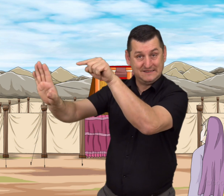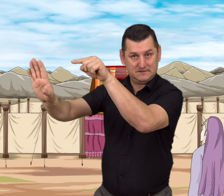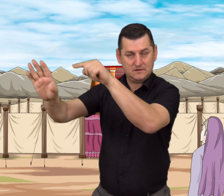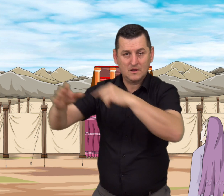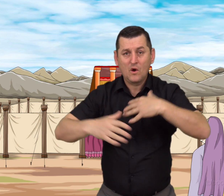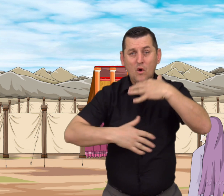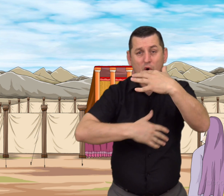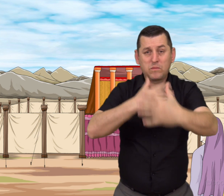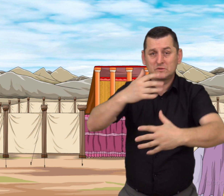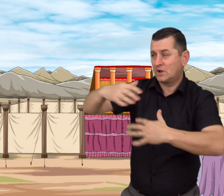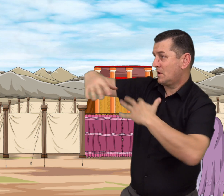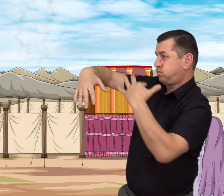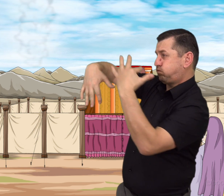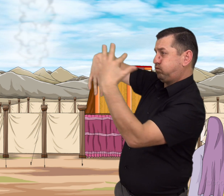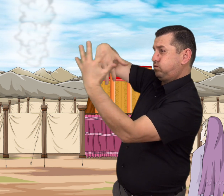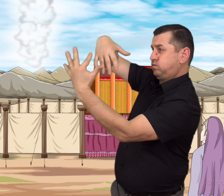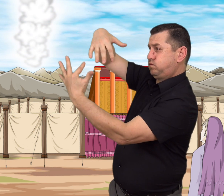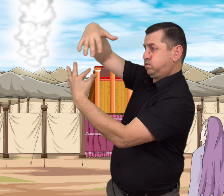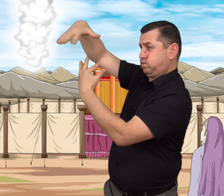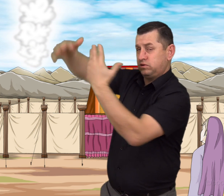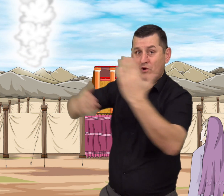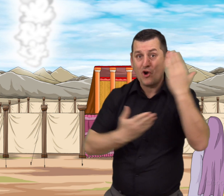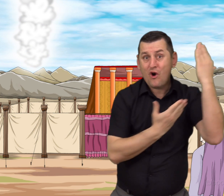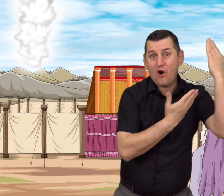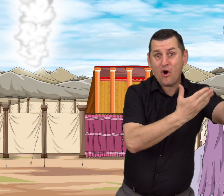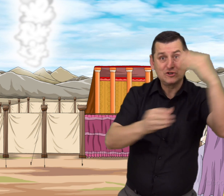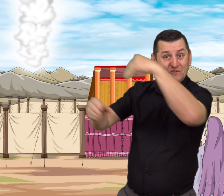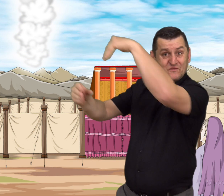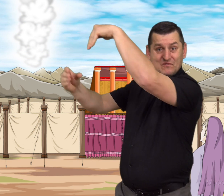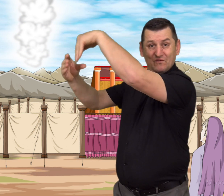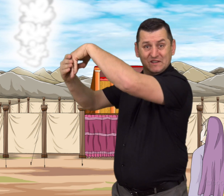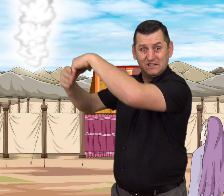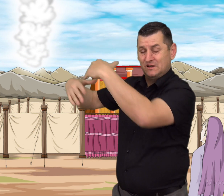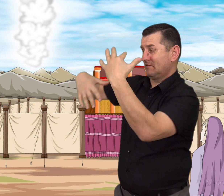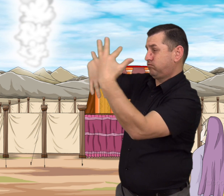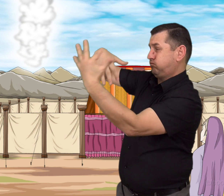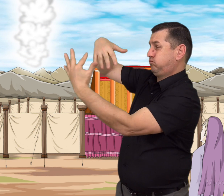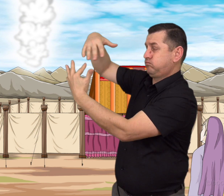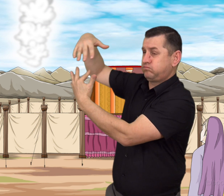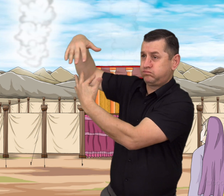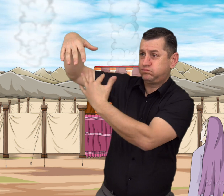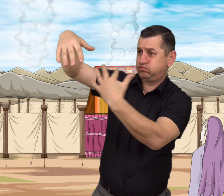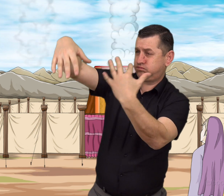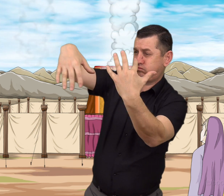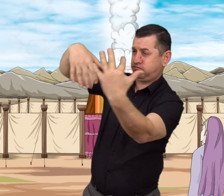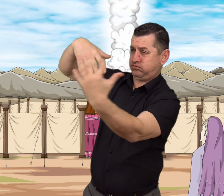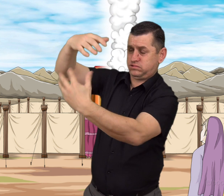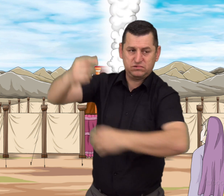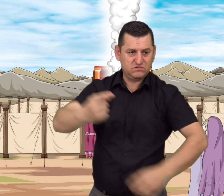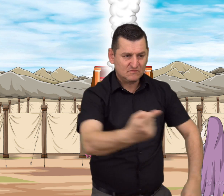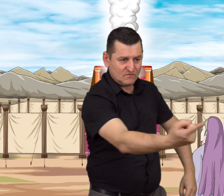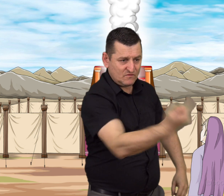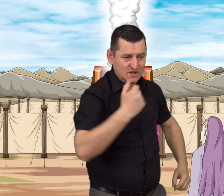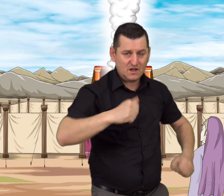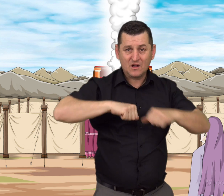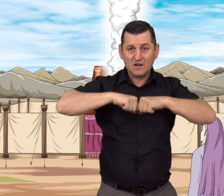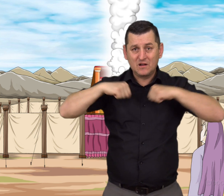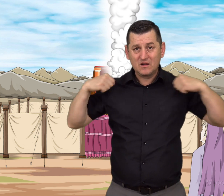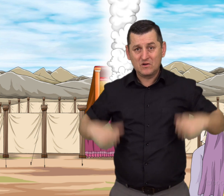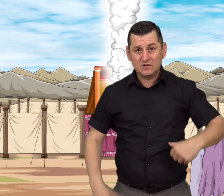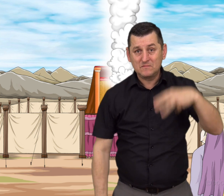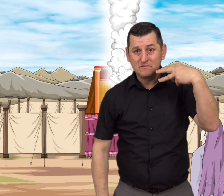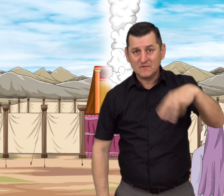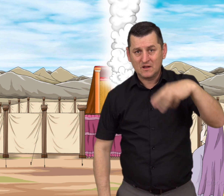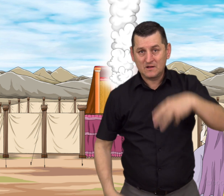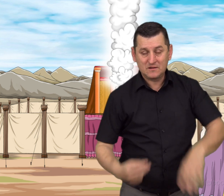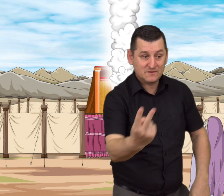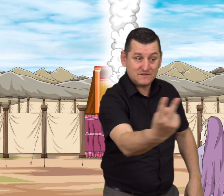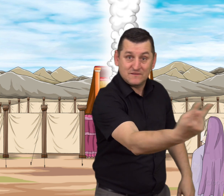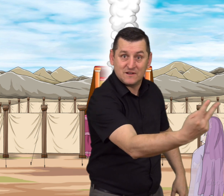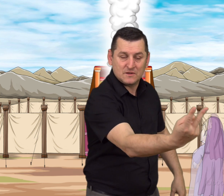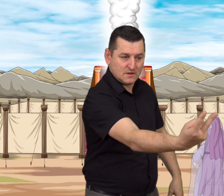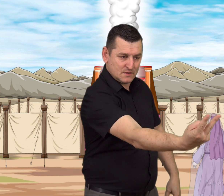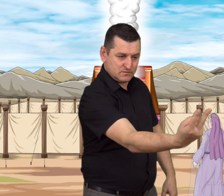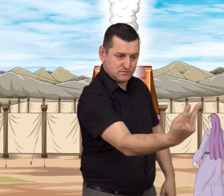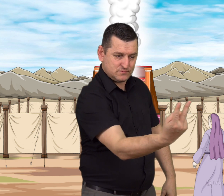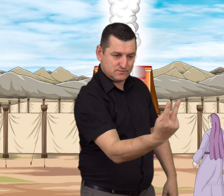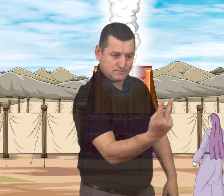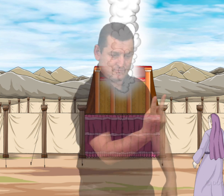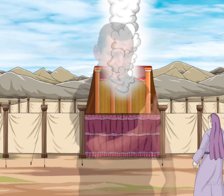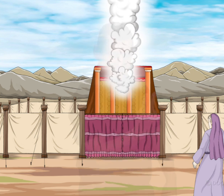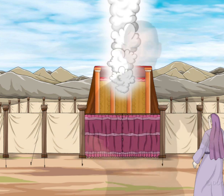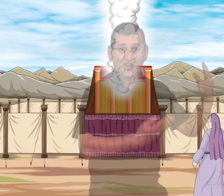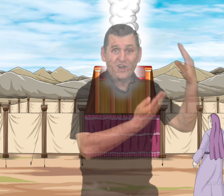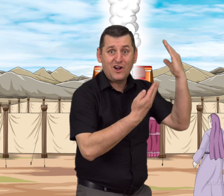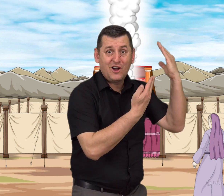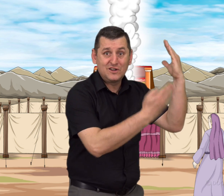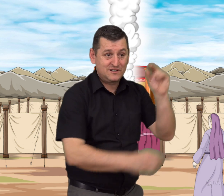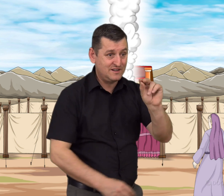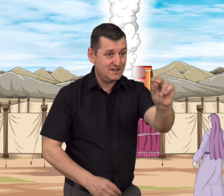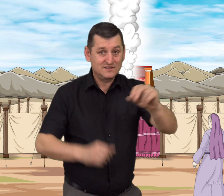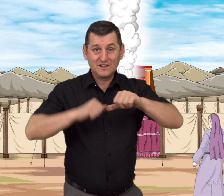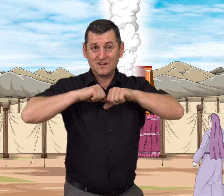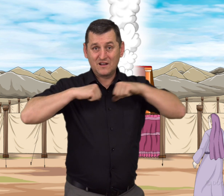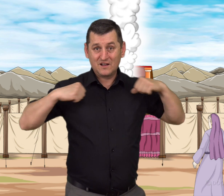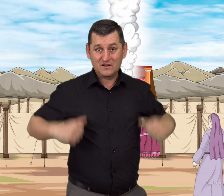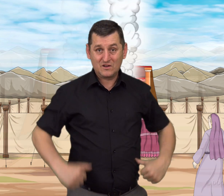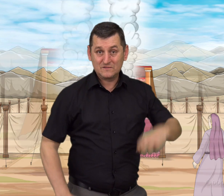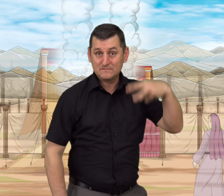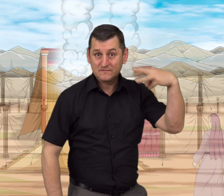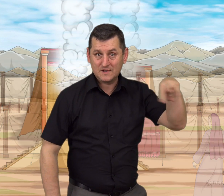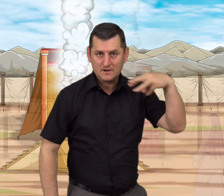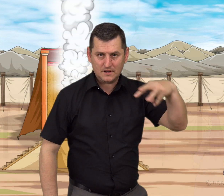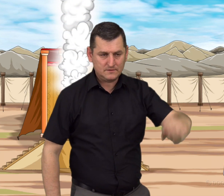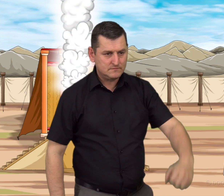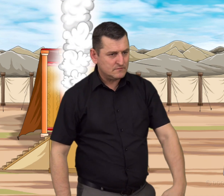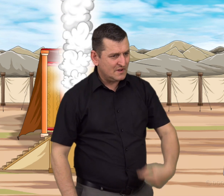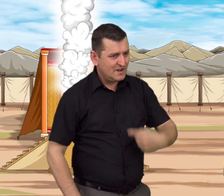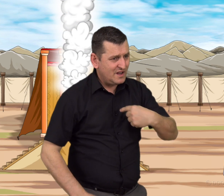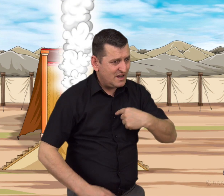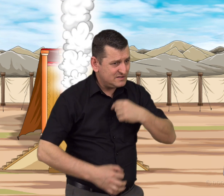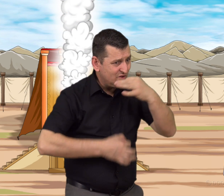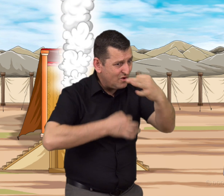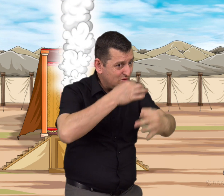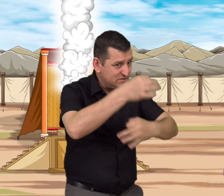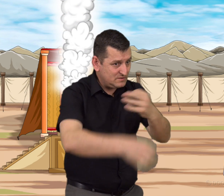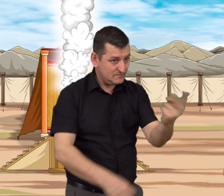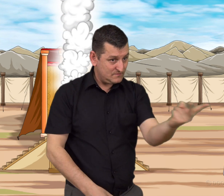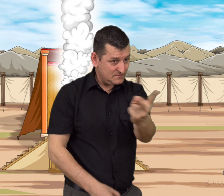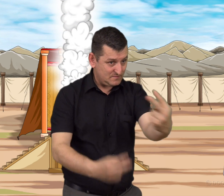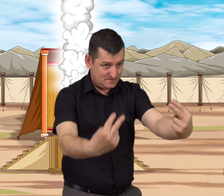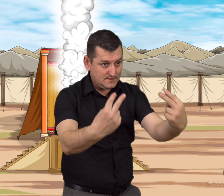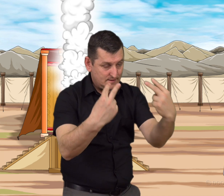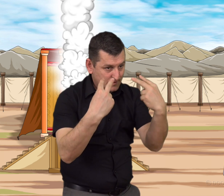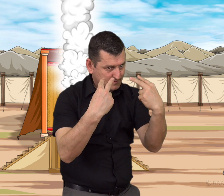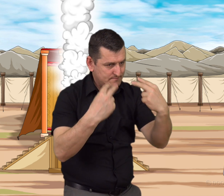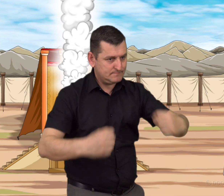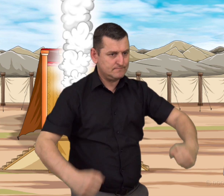So the three went out, and the LORD came down in a pillar of cloud, stood at the entrance to the Tent, and summoned Aaron and Miriam.